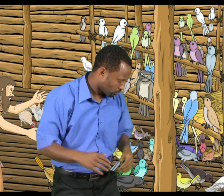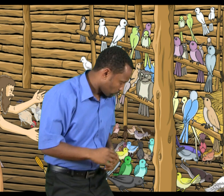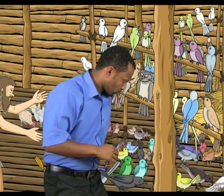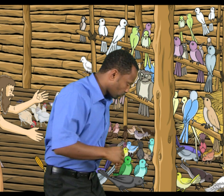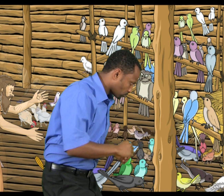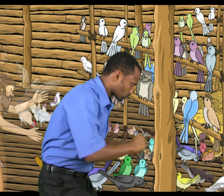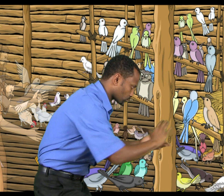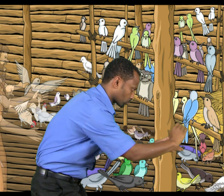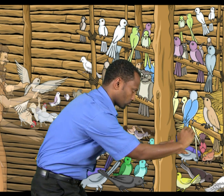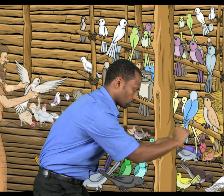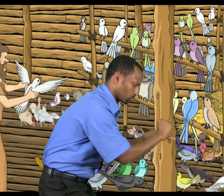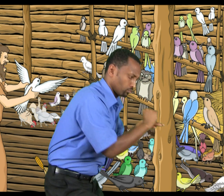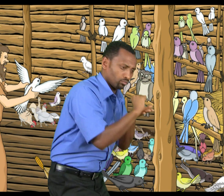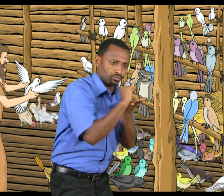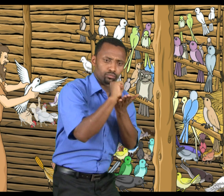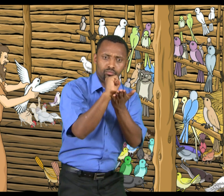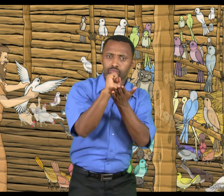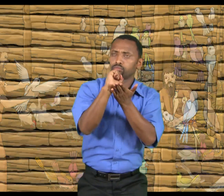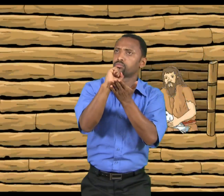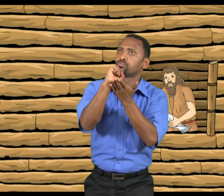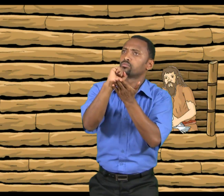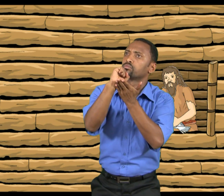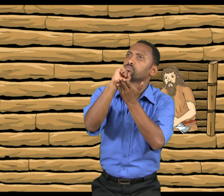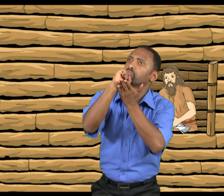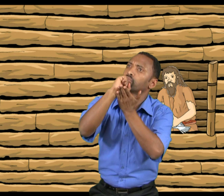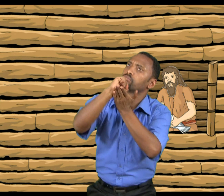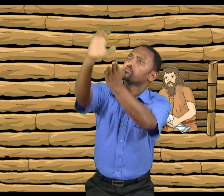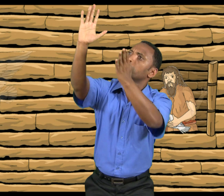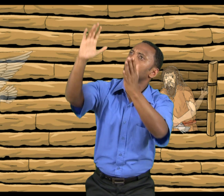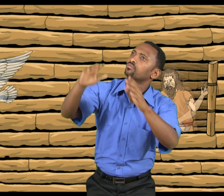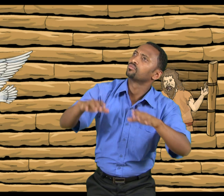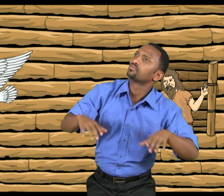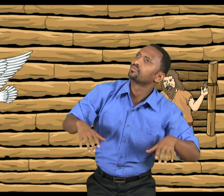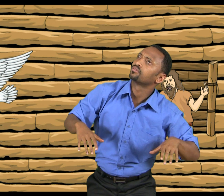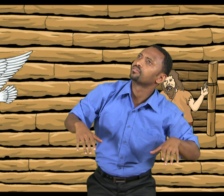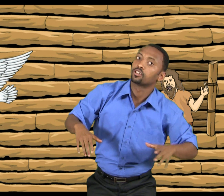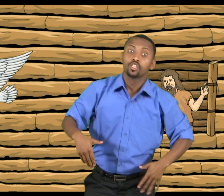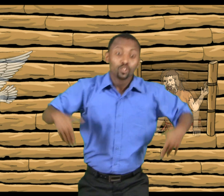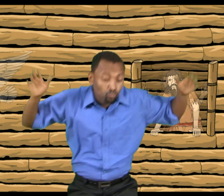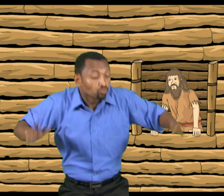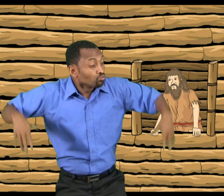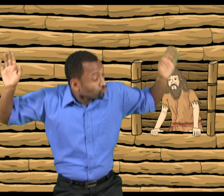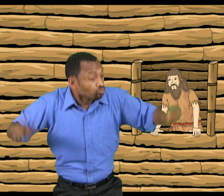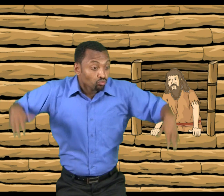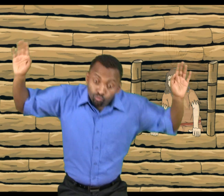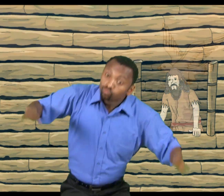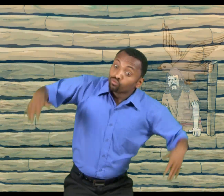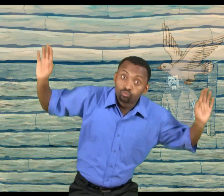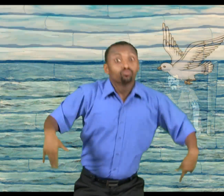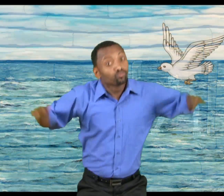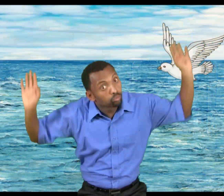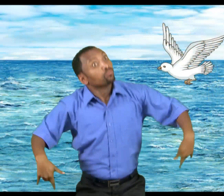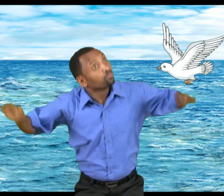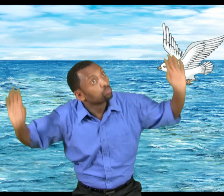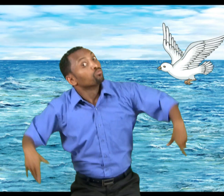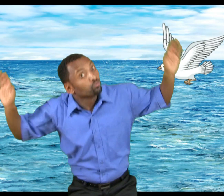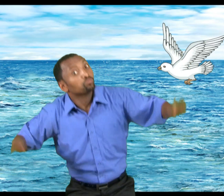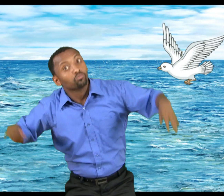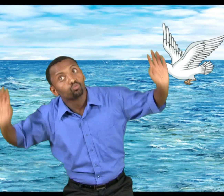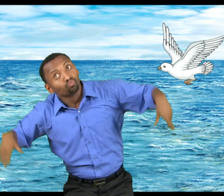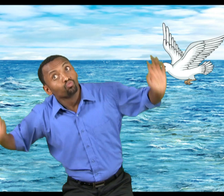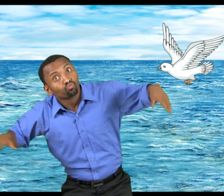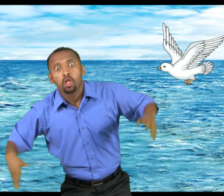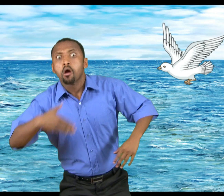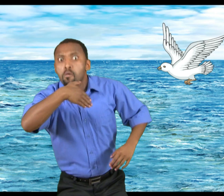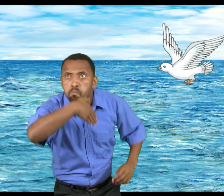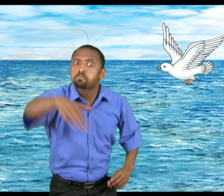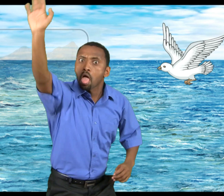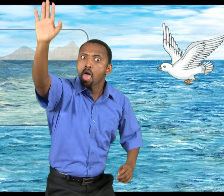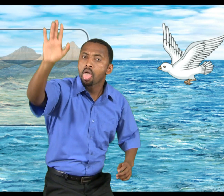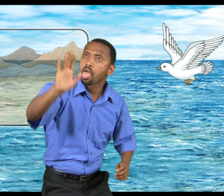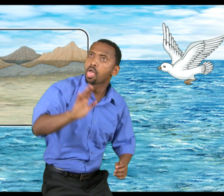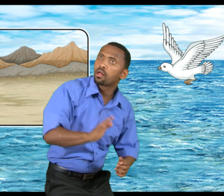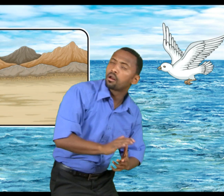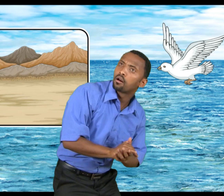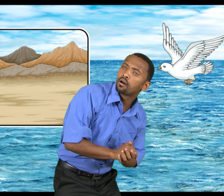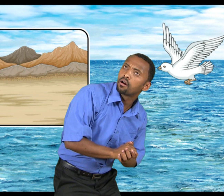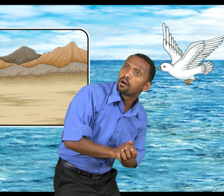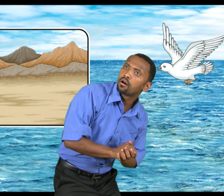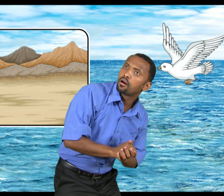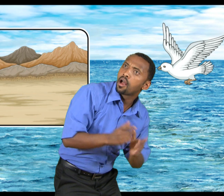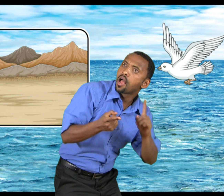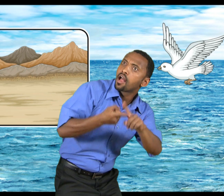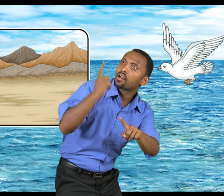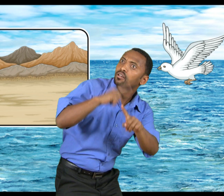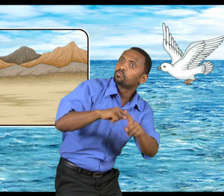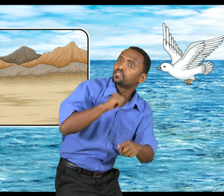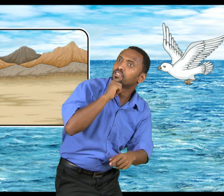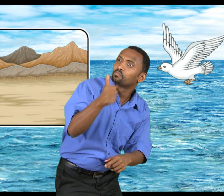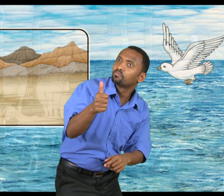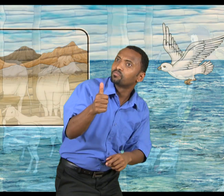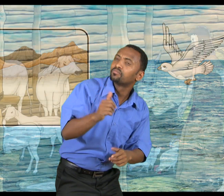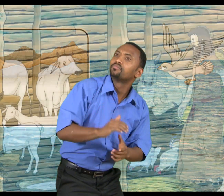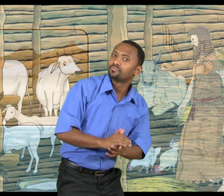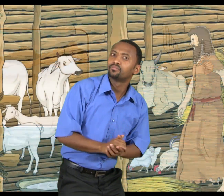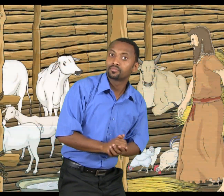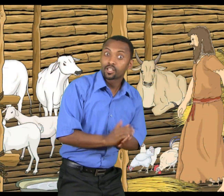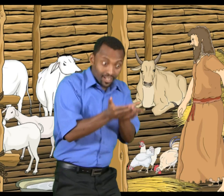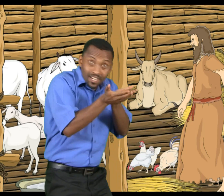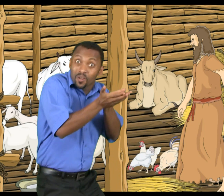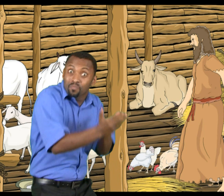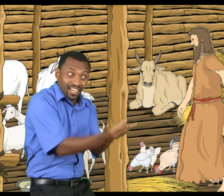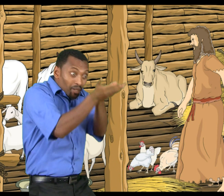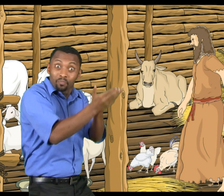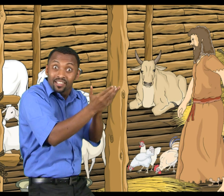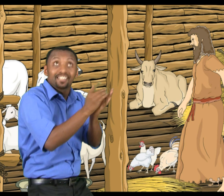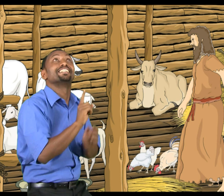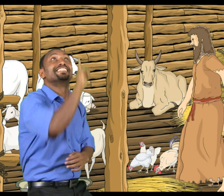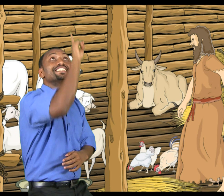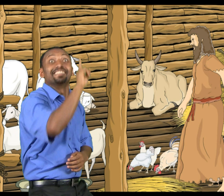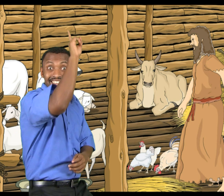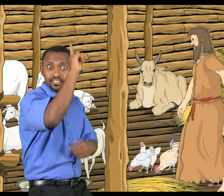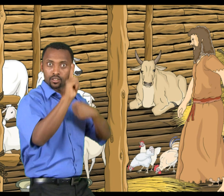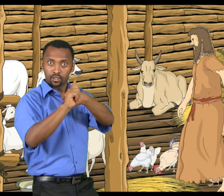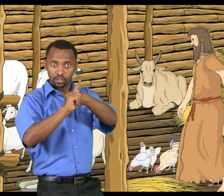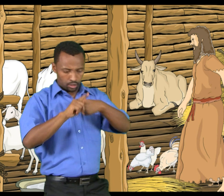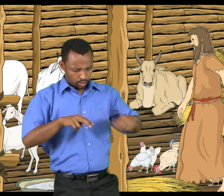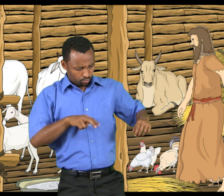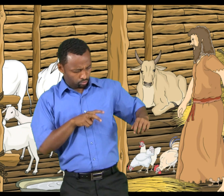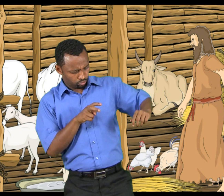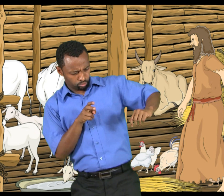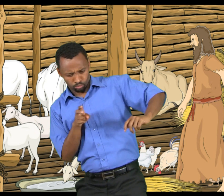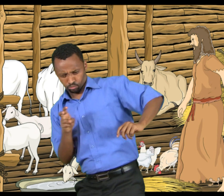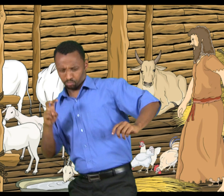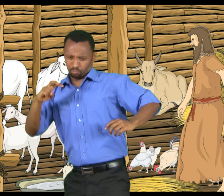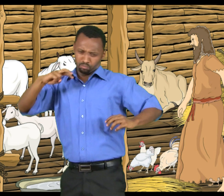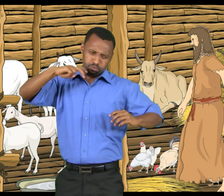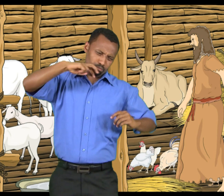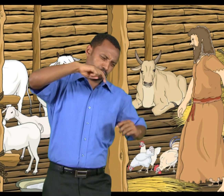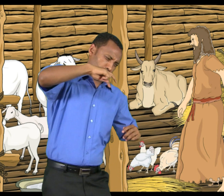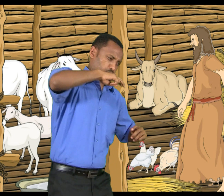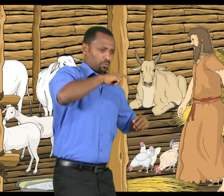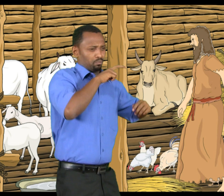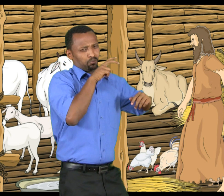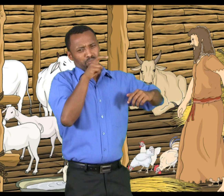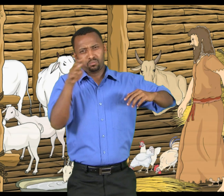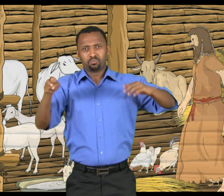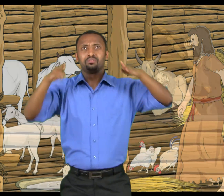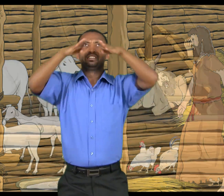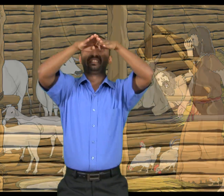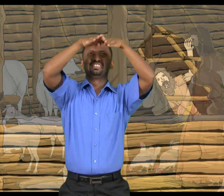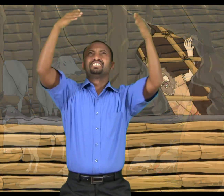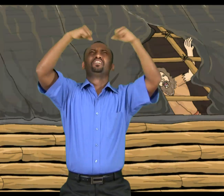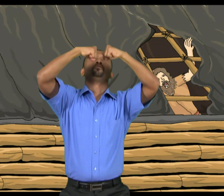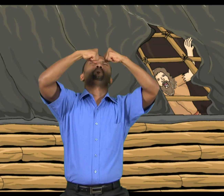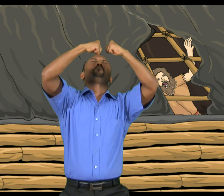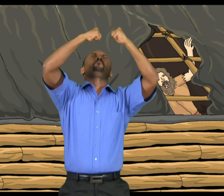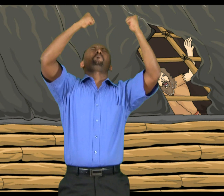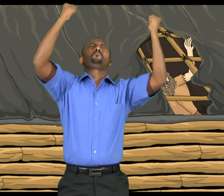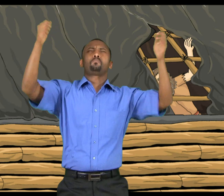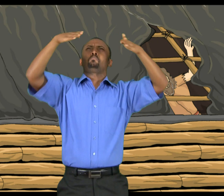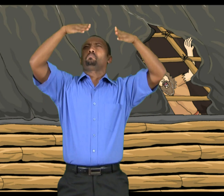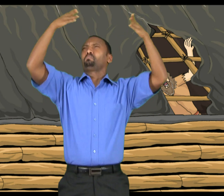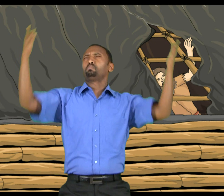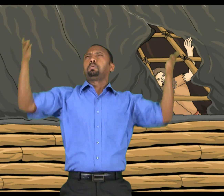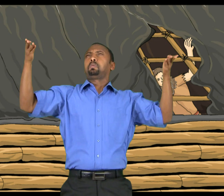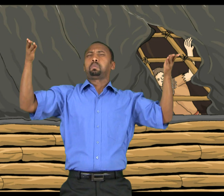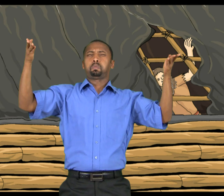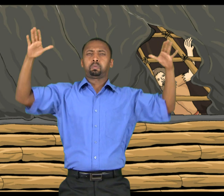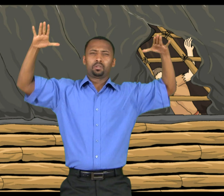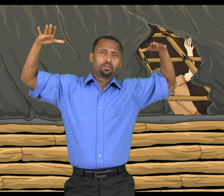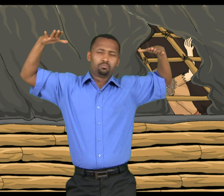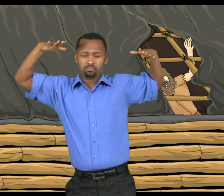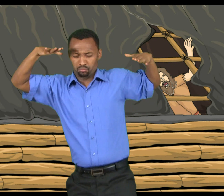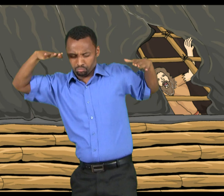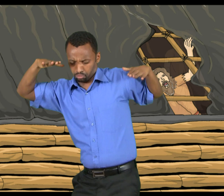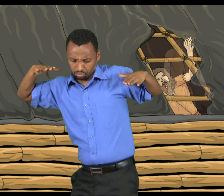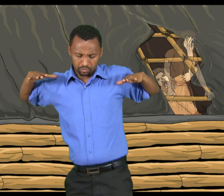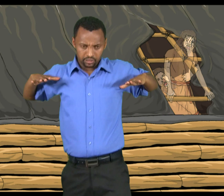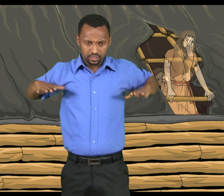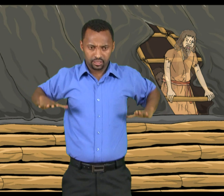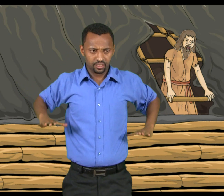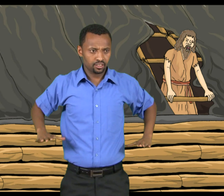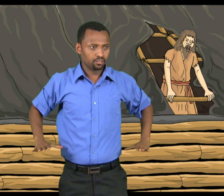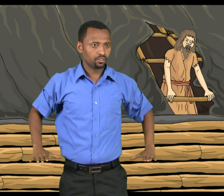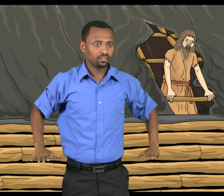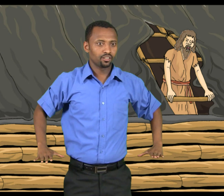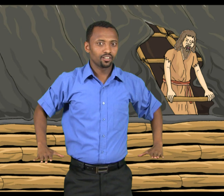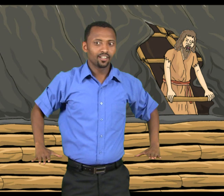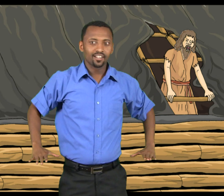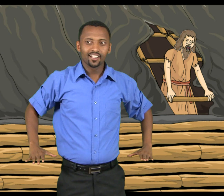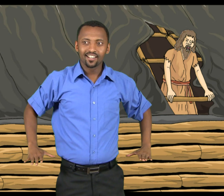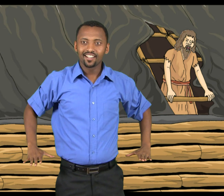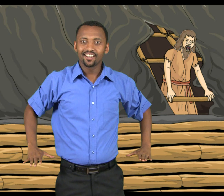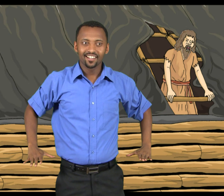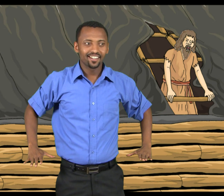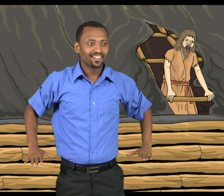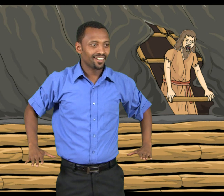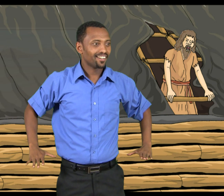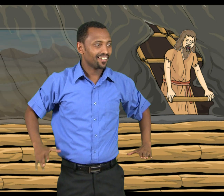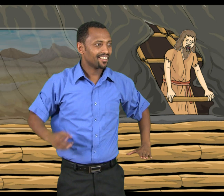In Noah’s six hundred and first year, on the first day of the first month, the waters had dried up from the earth.